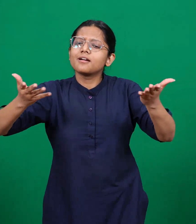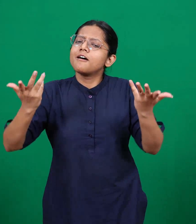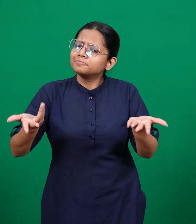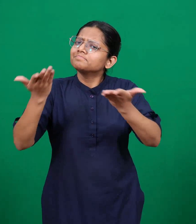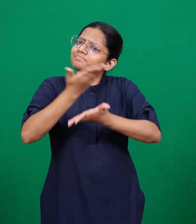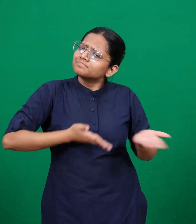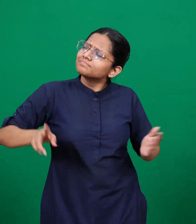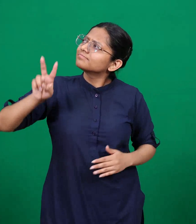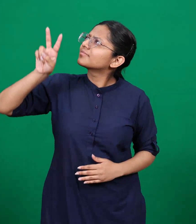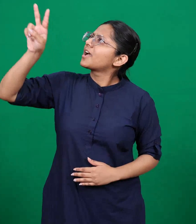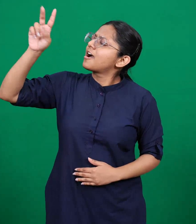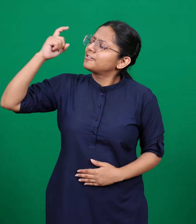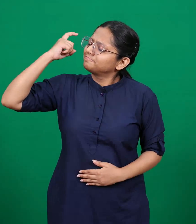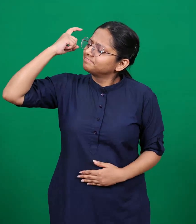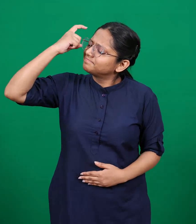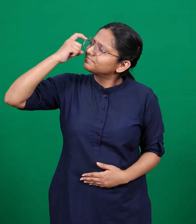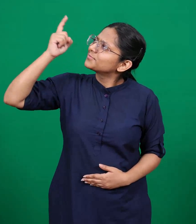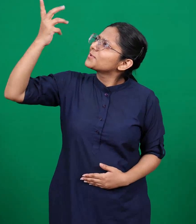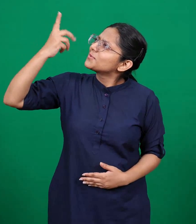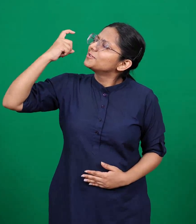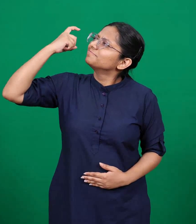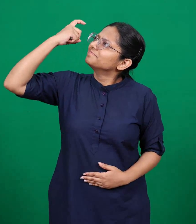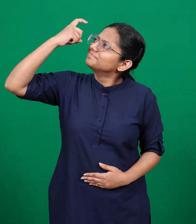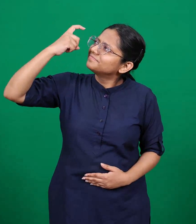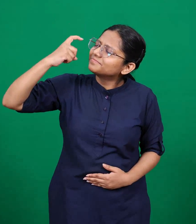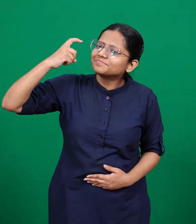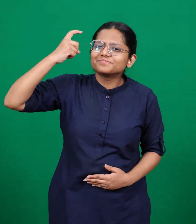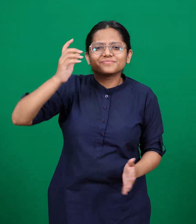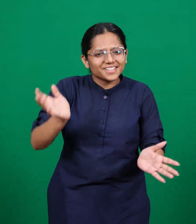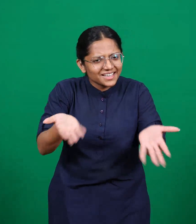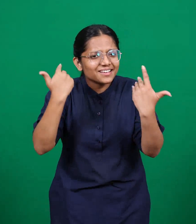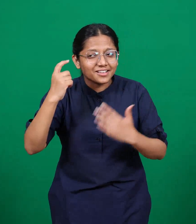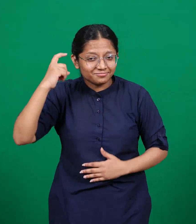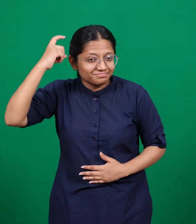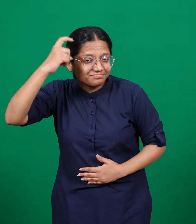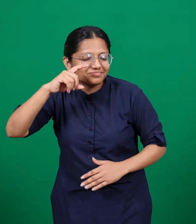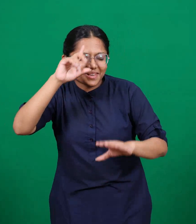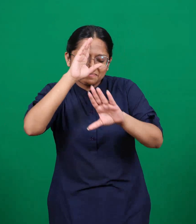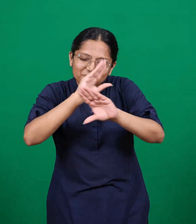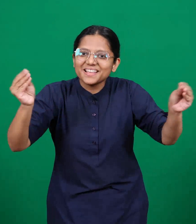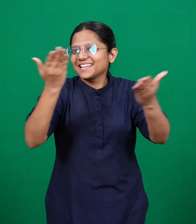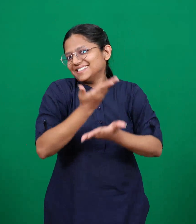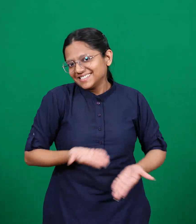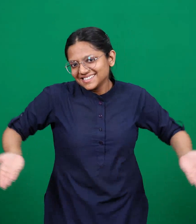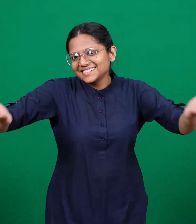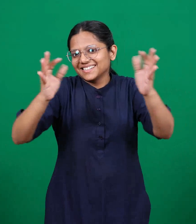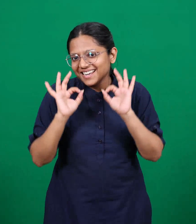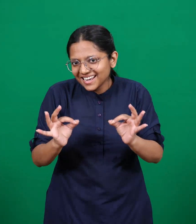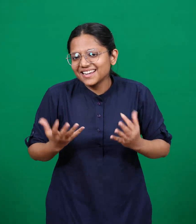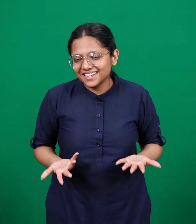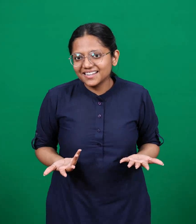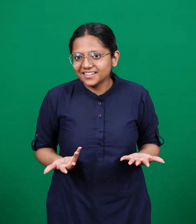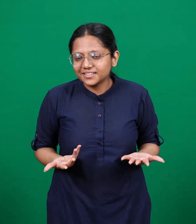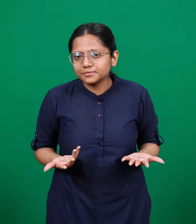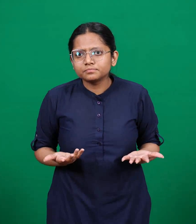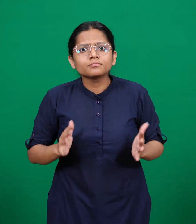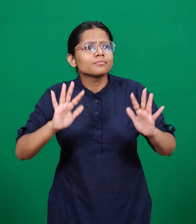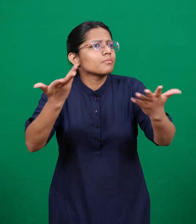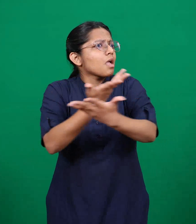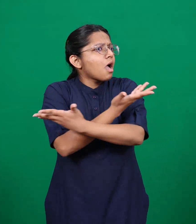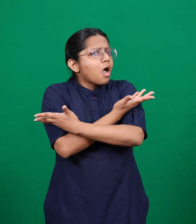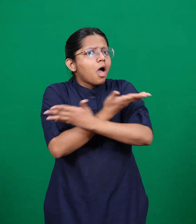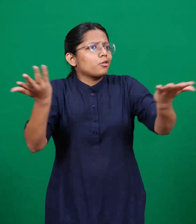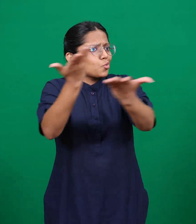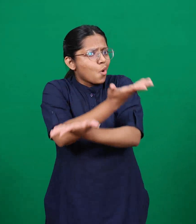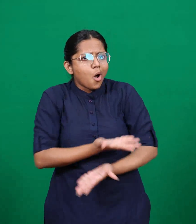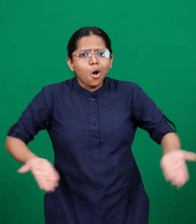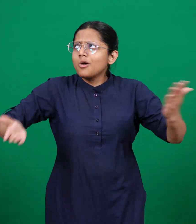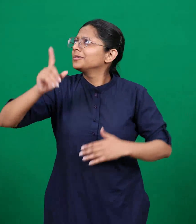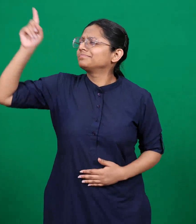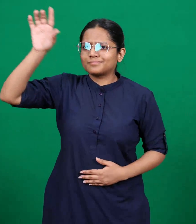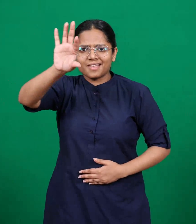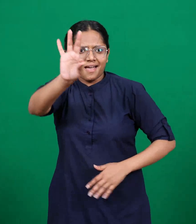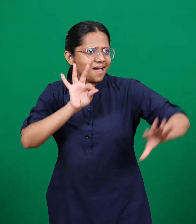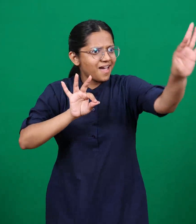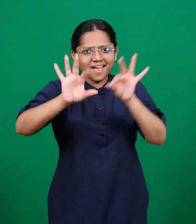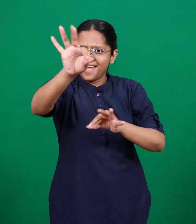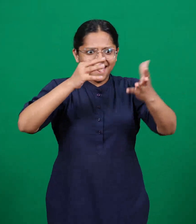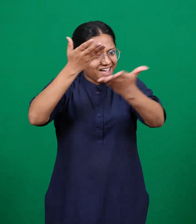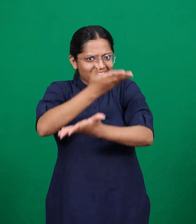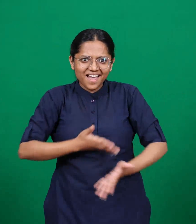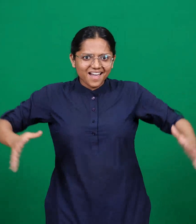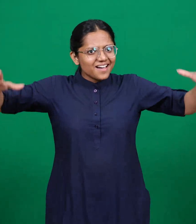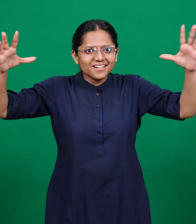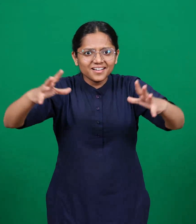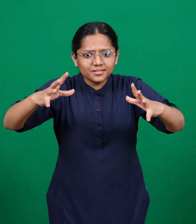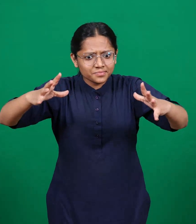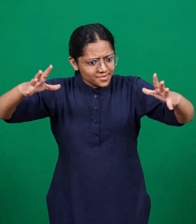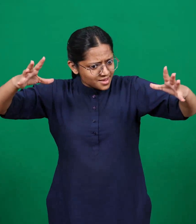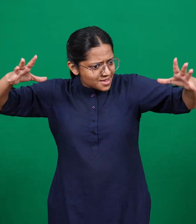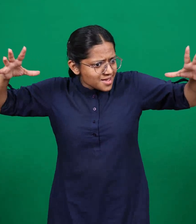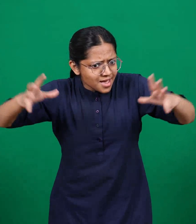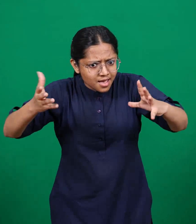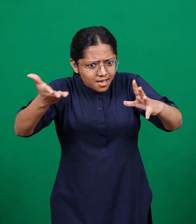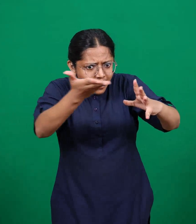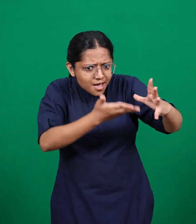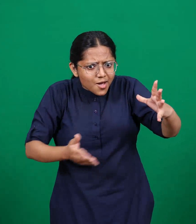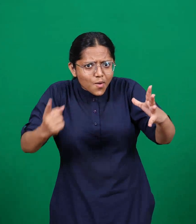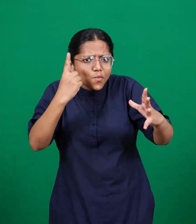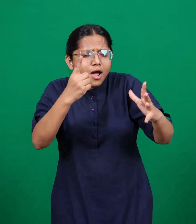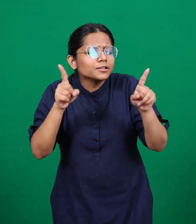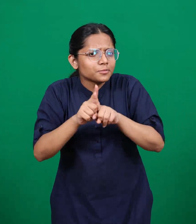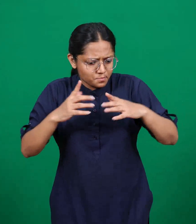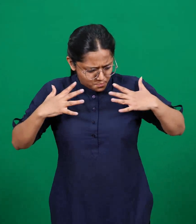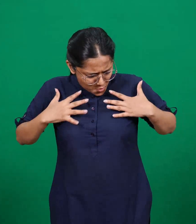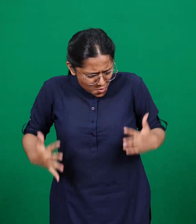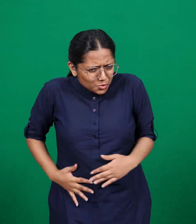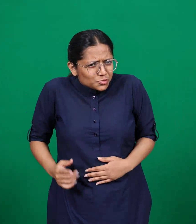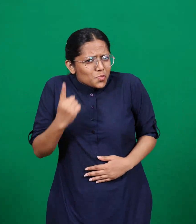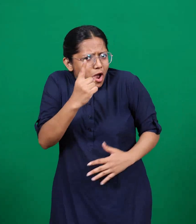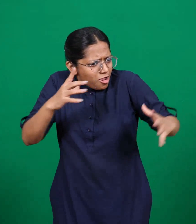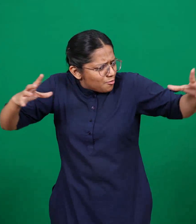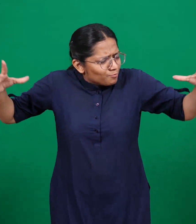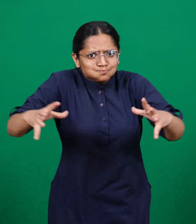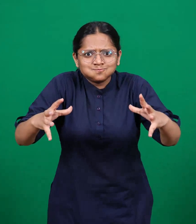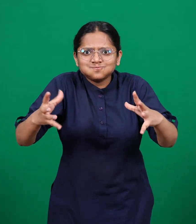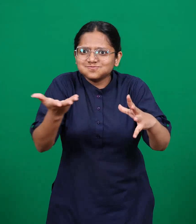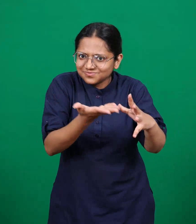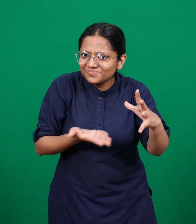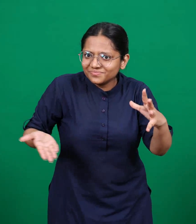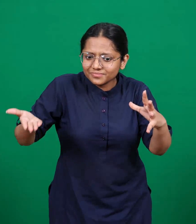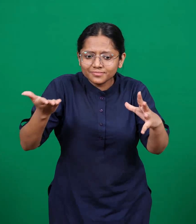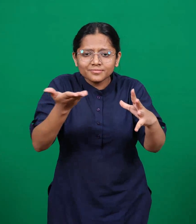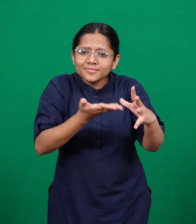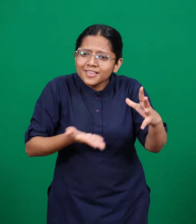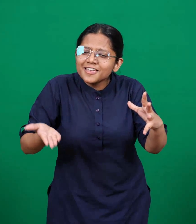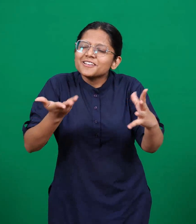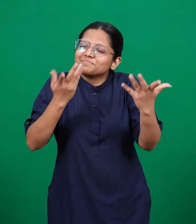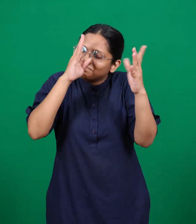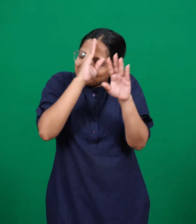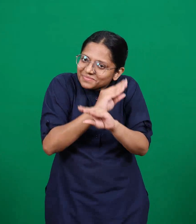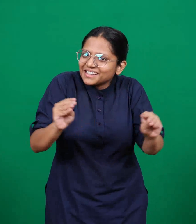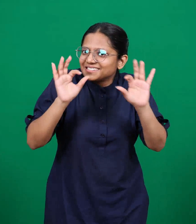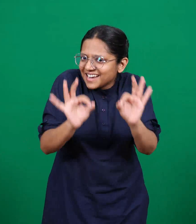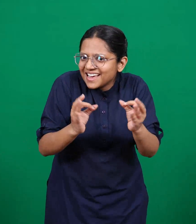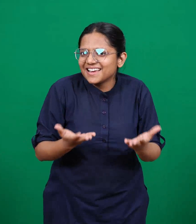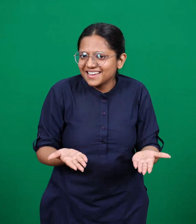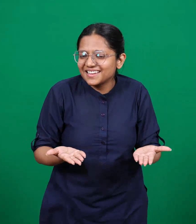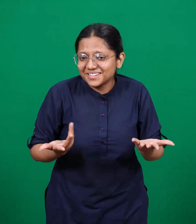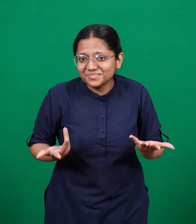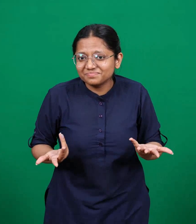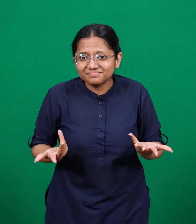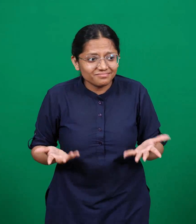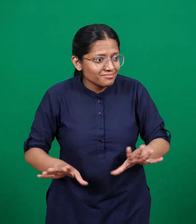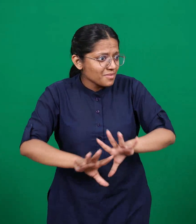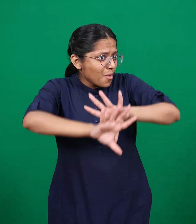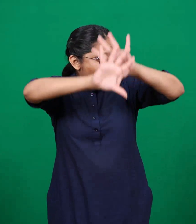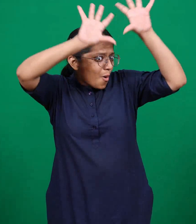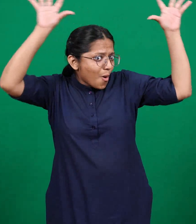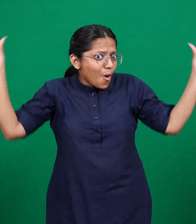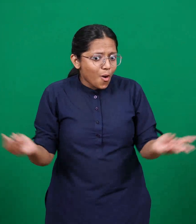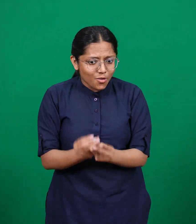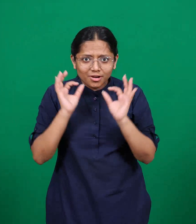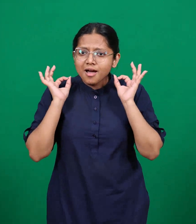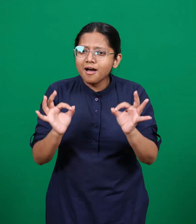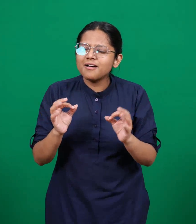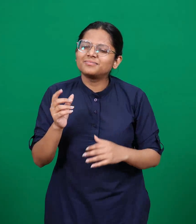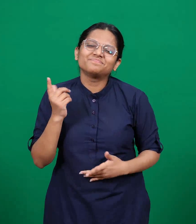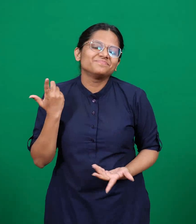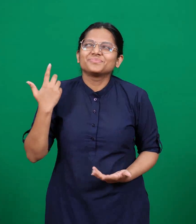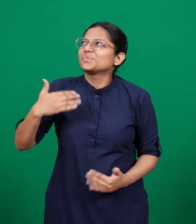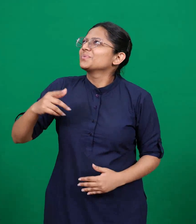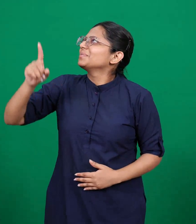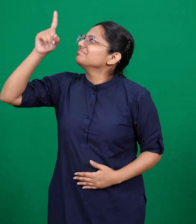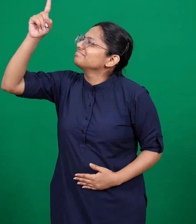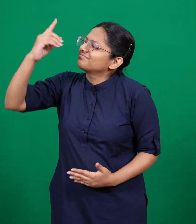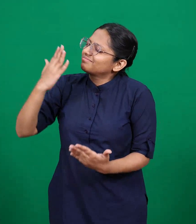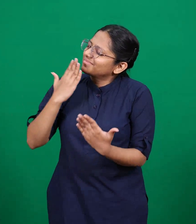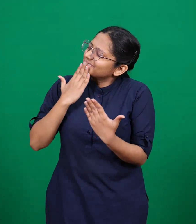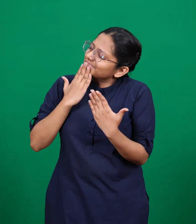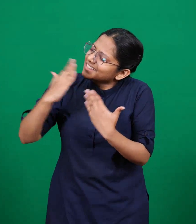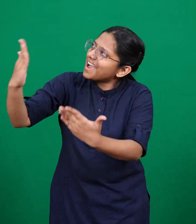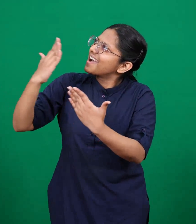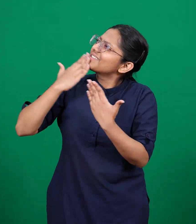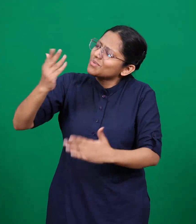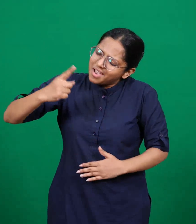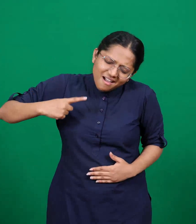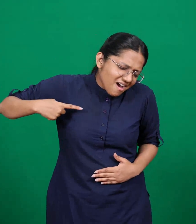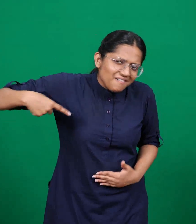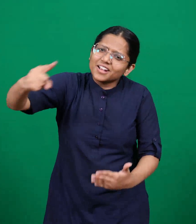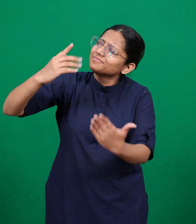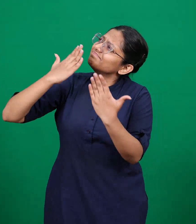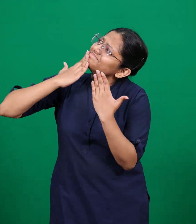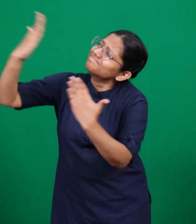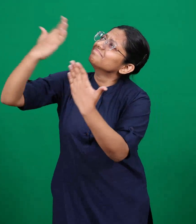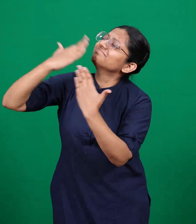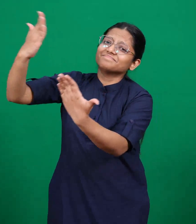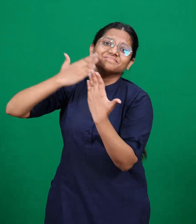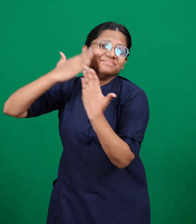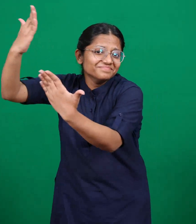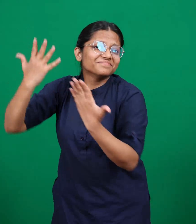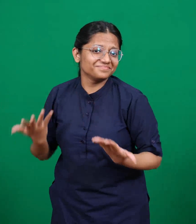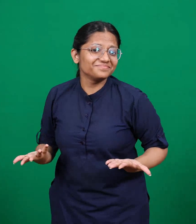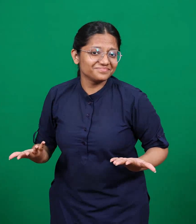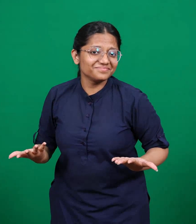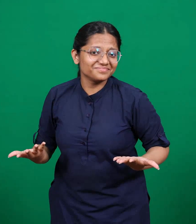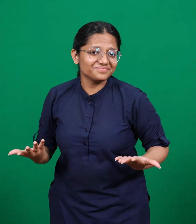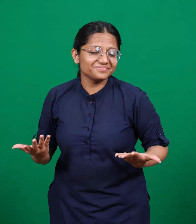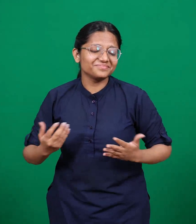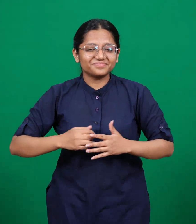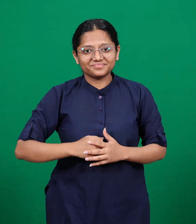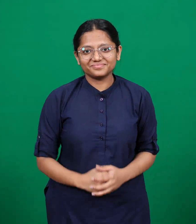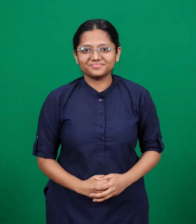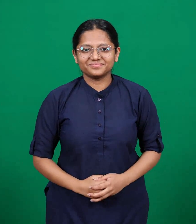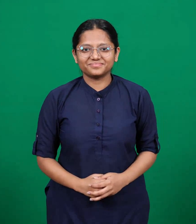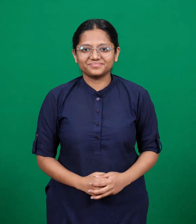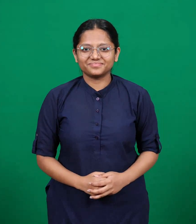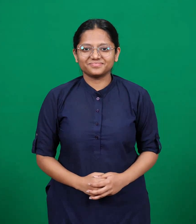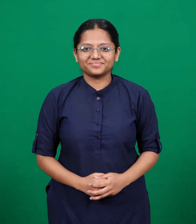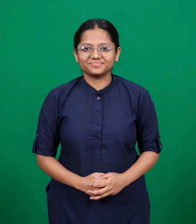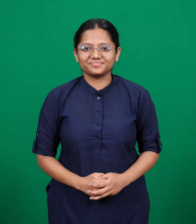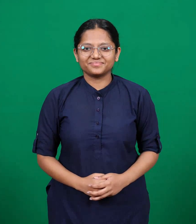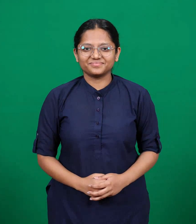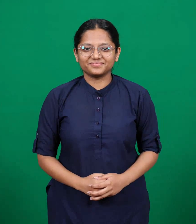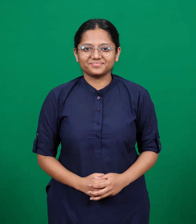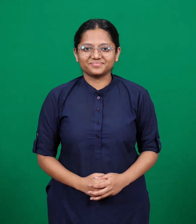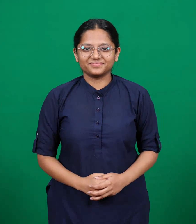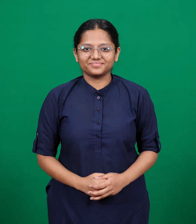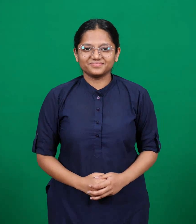Let the peace of Christ rule in your hearts, for to this you were called as members of one body.